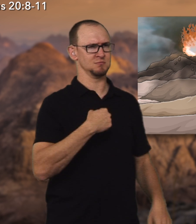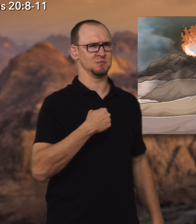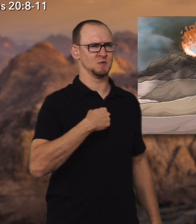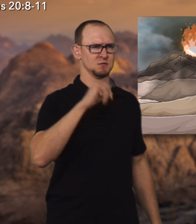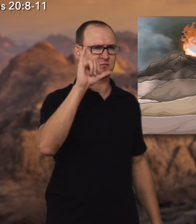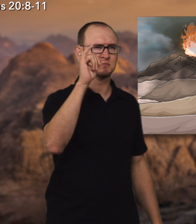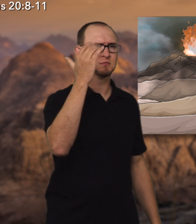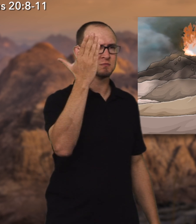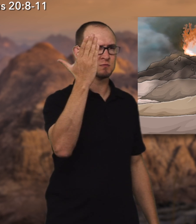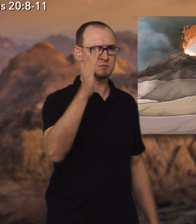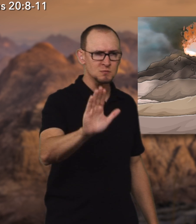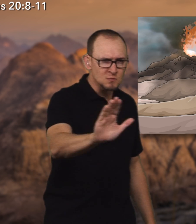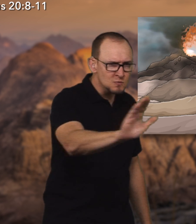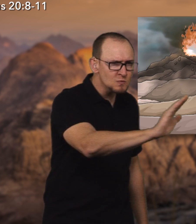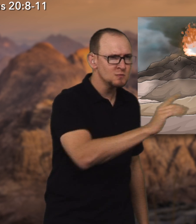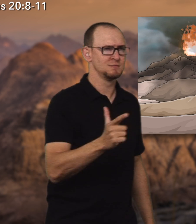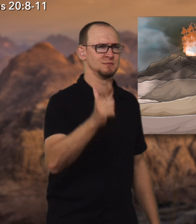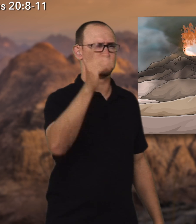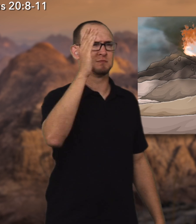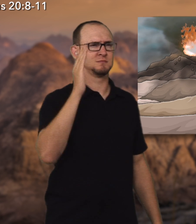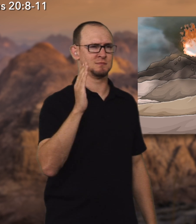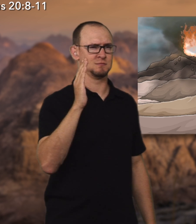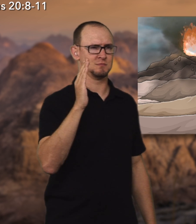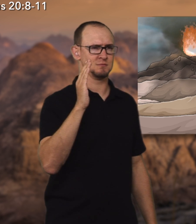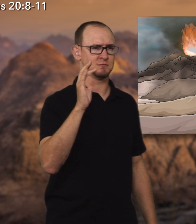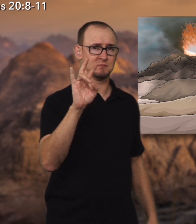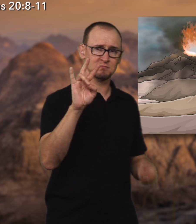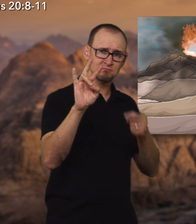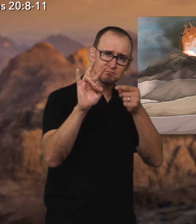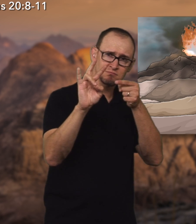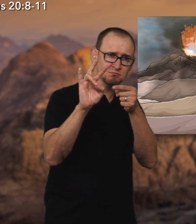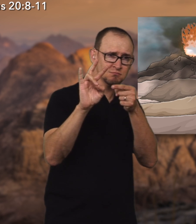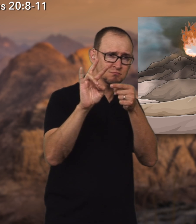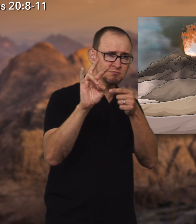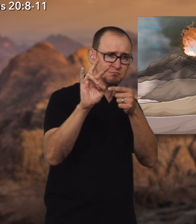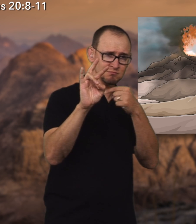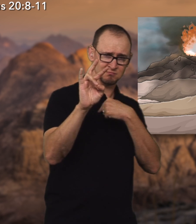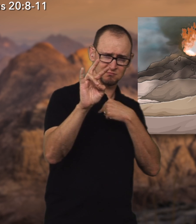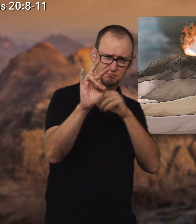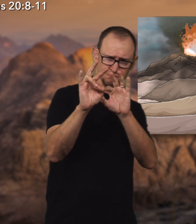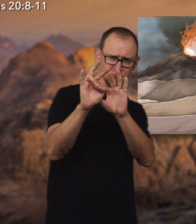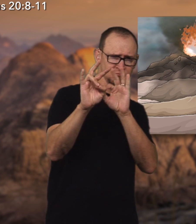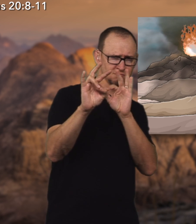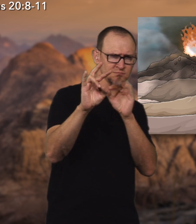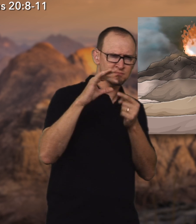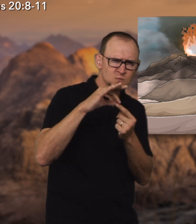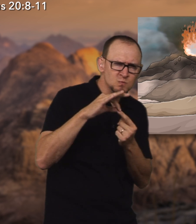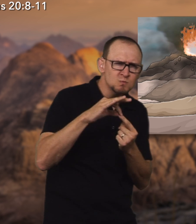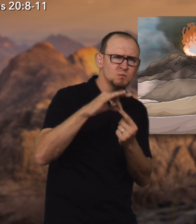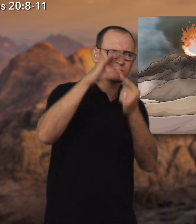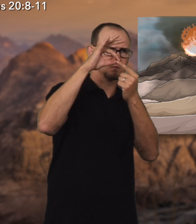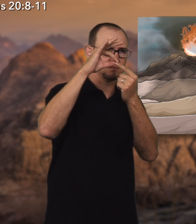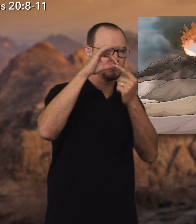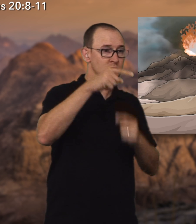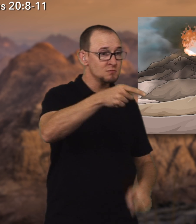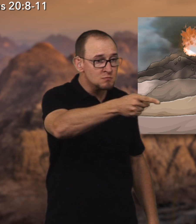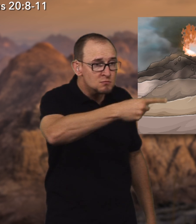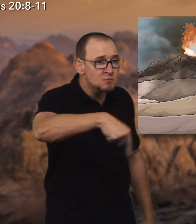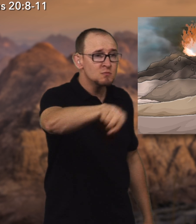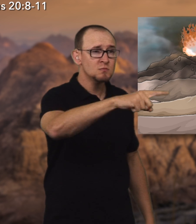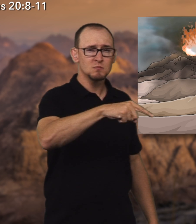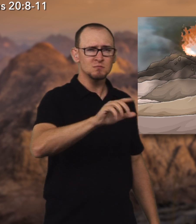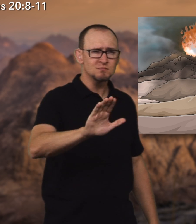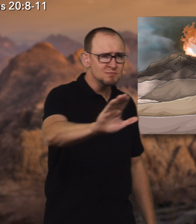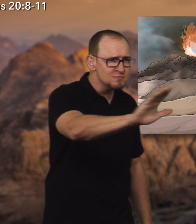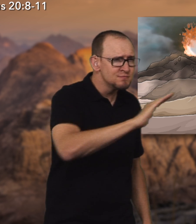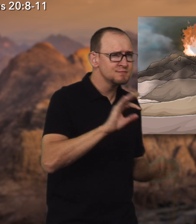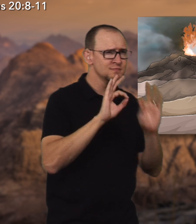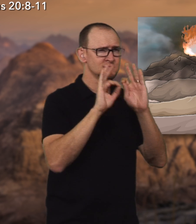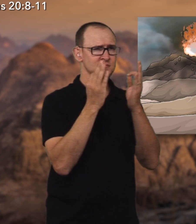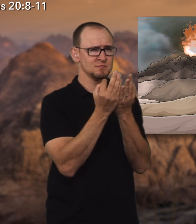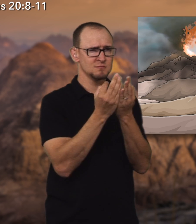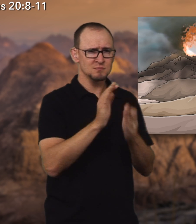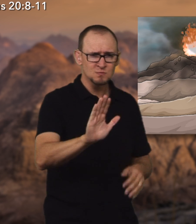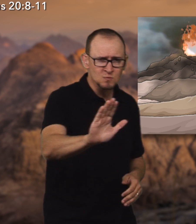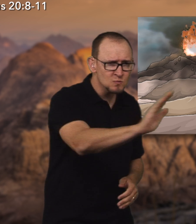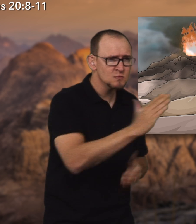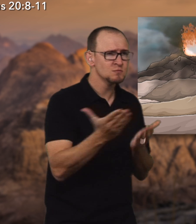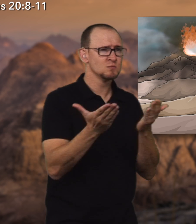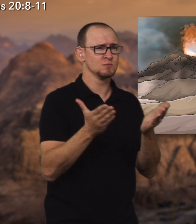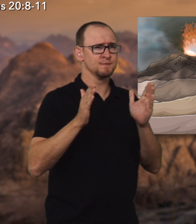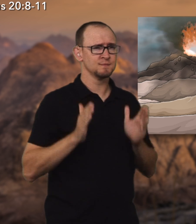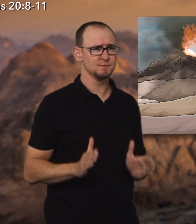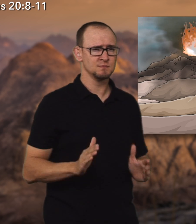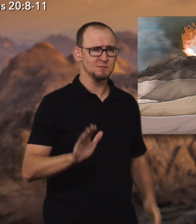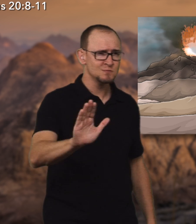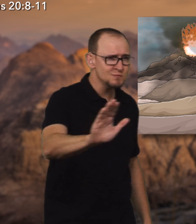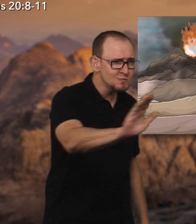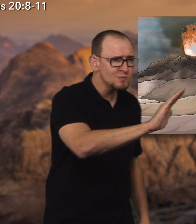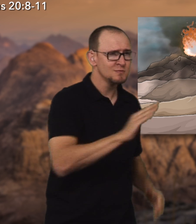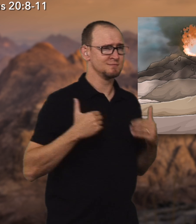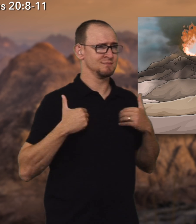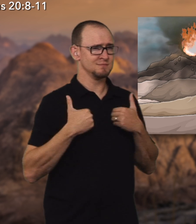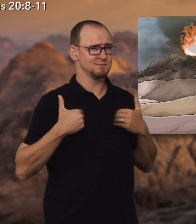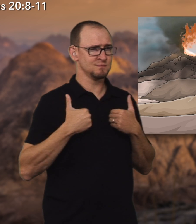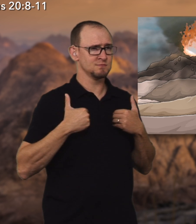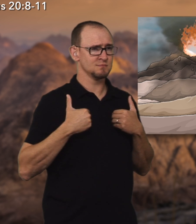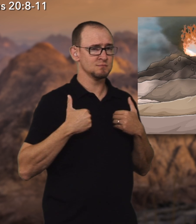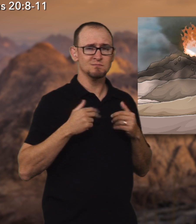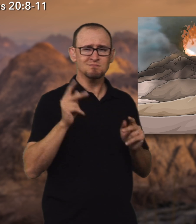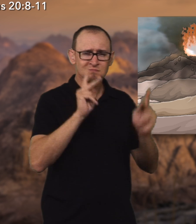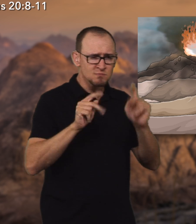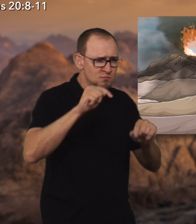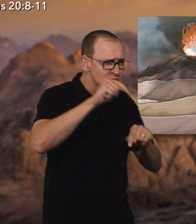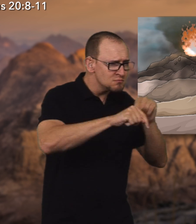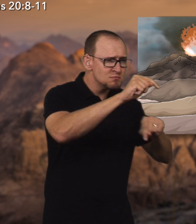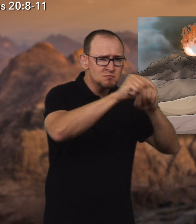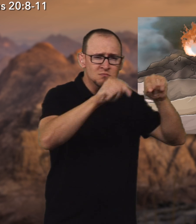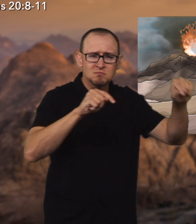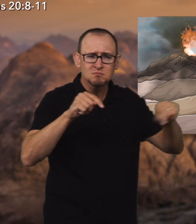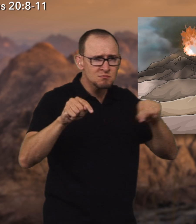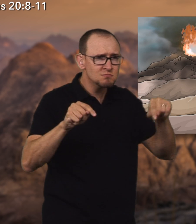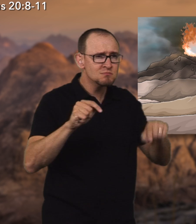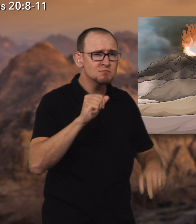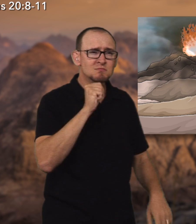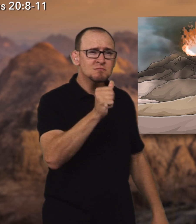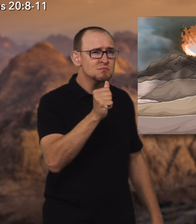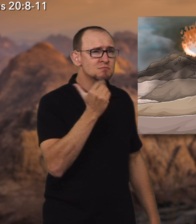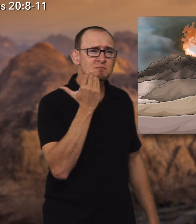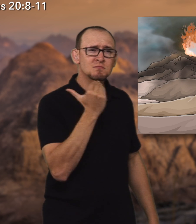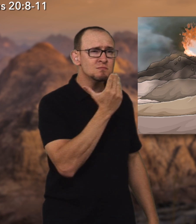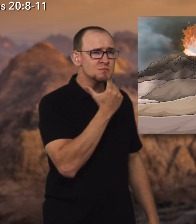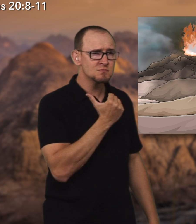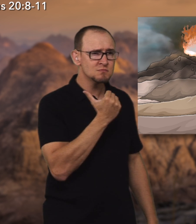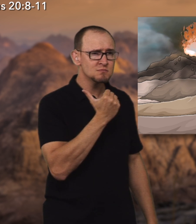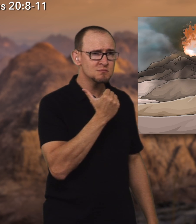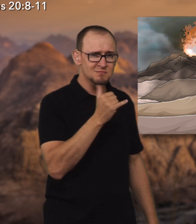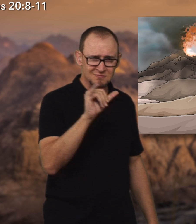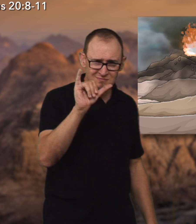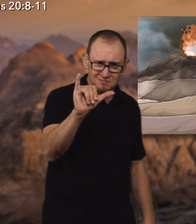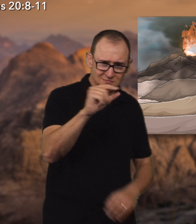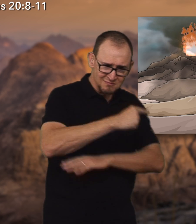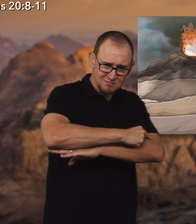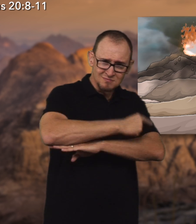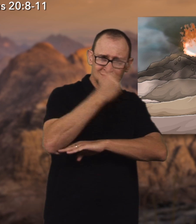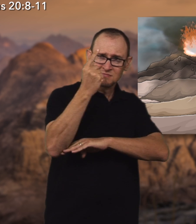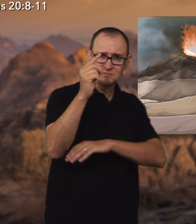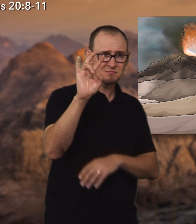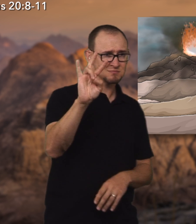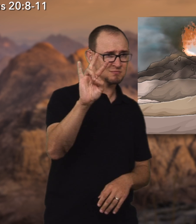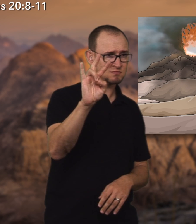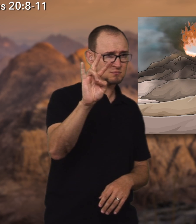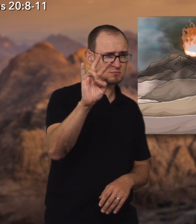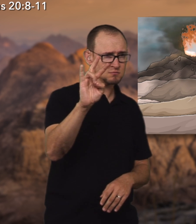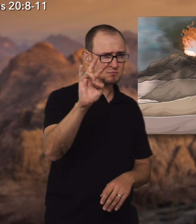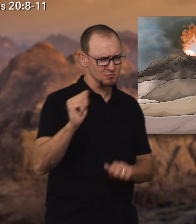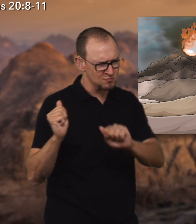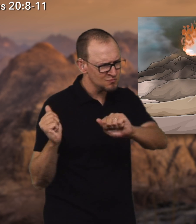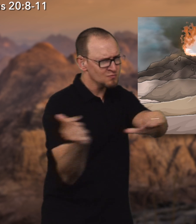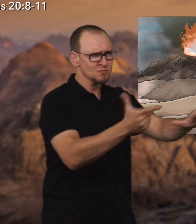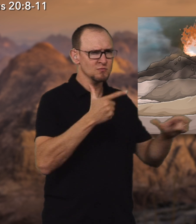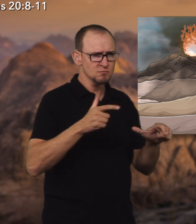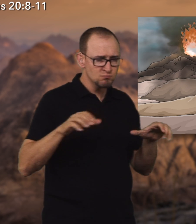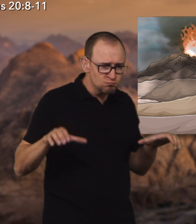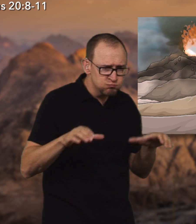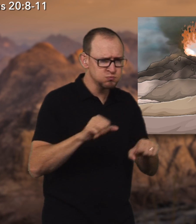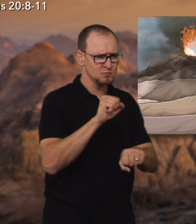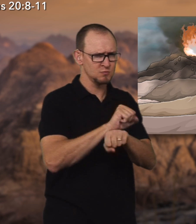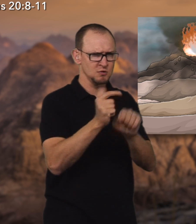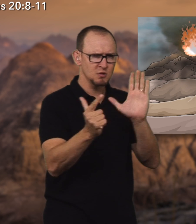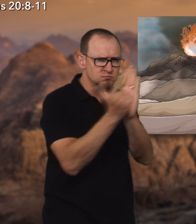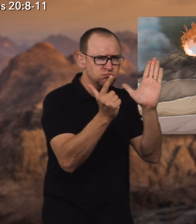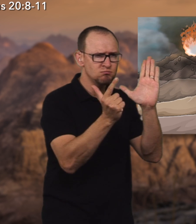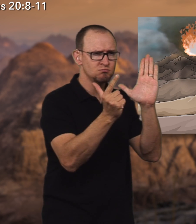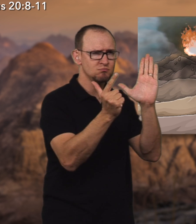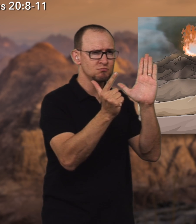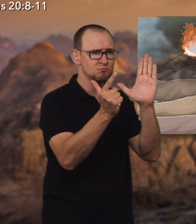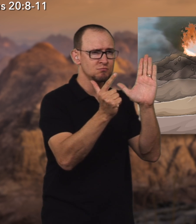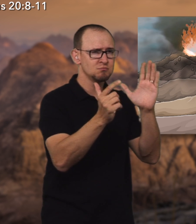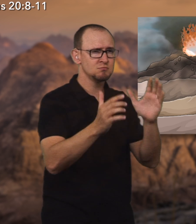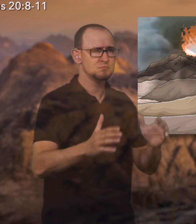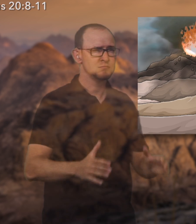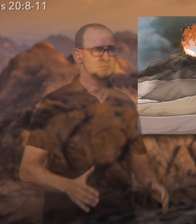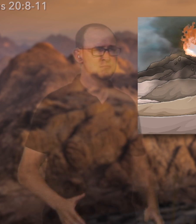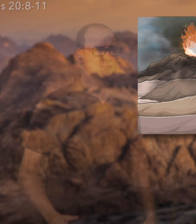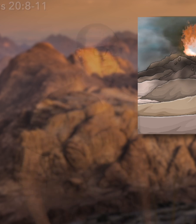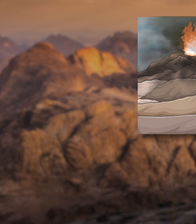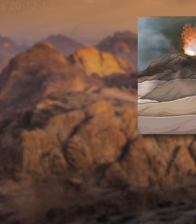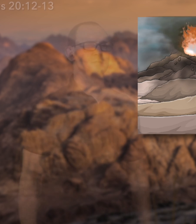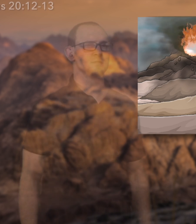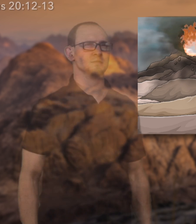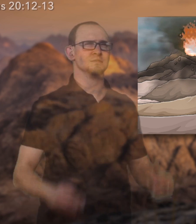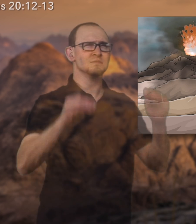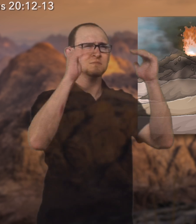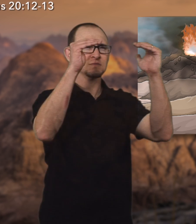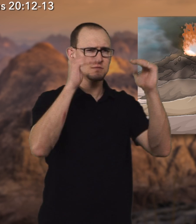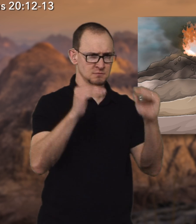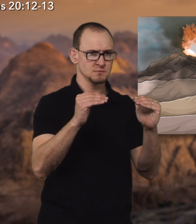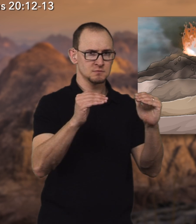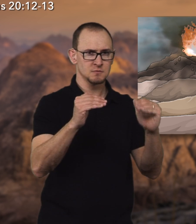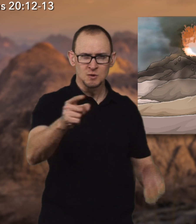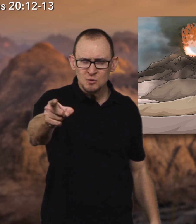For in six days the LORD made the heavens and the earth and the sea and all that is in them, but on the seventh day He rested. Therefore the LORD blessed the Sabbath day and set it apart as holy.